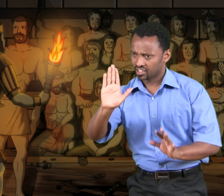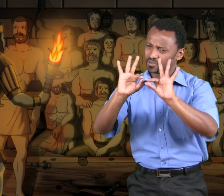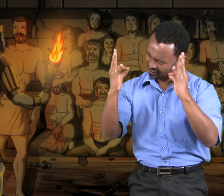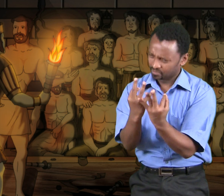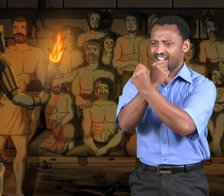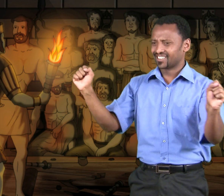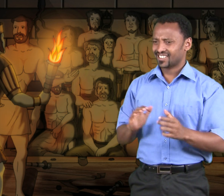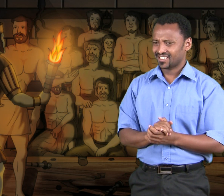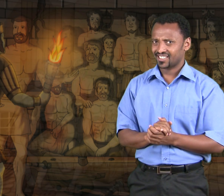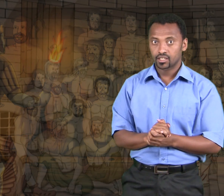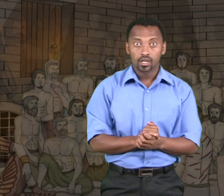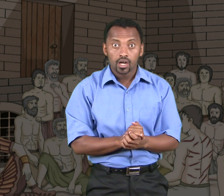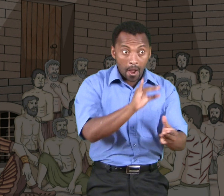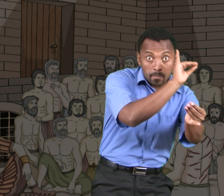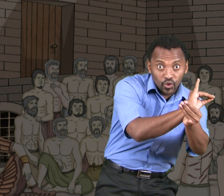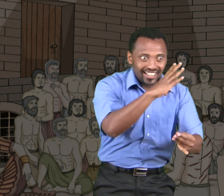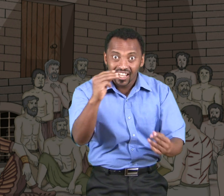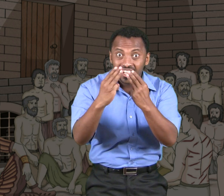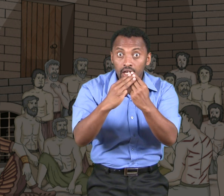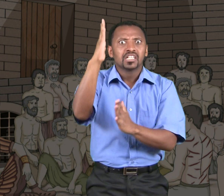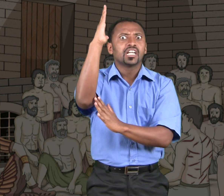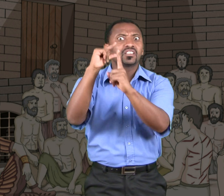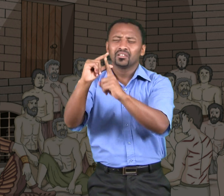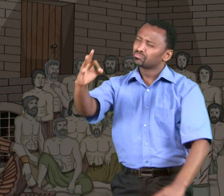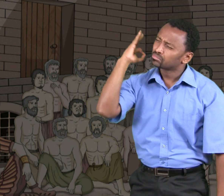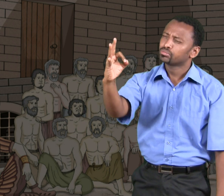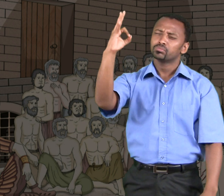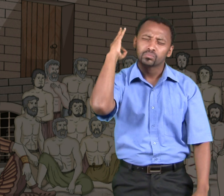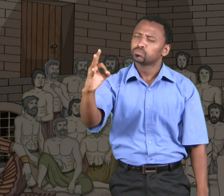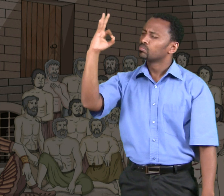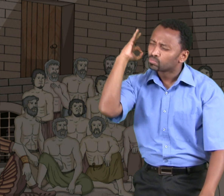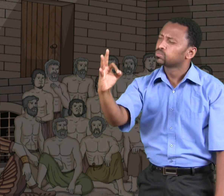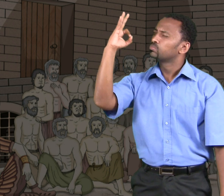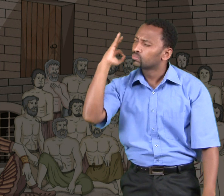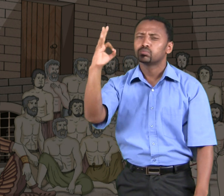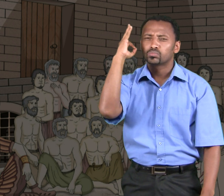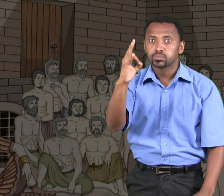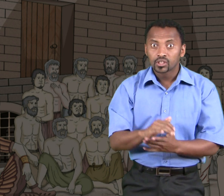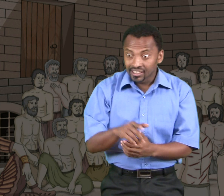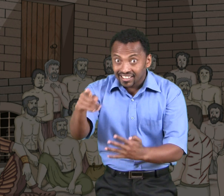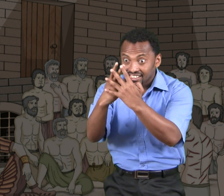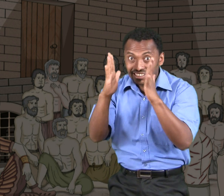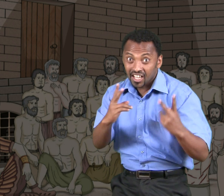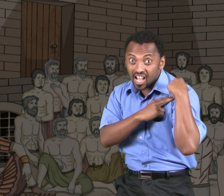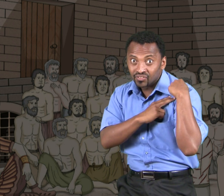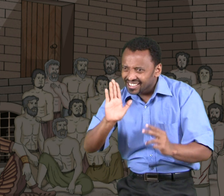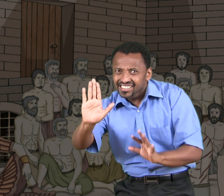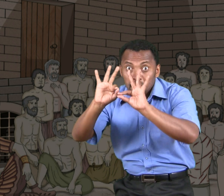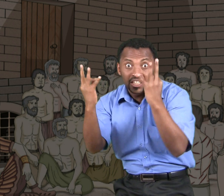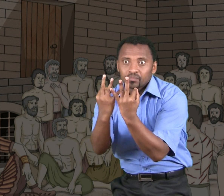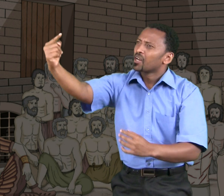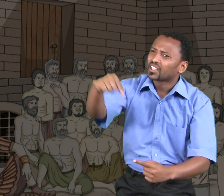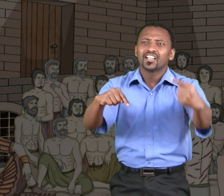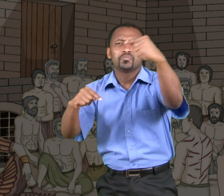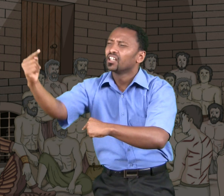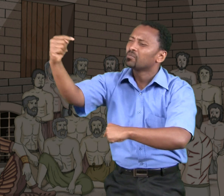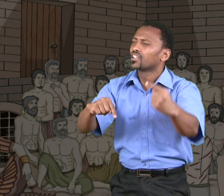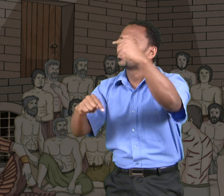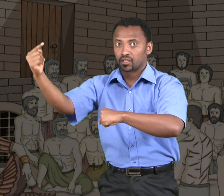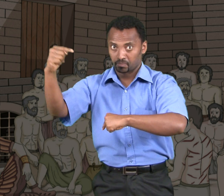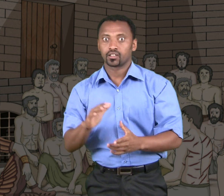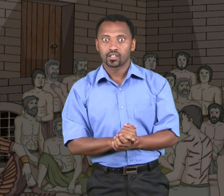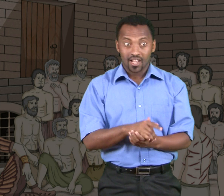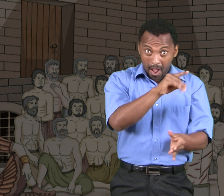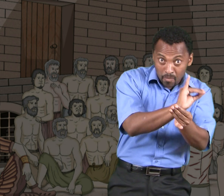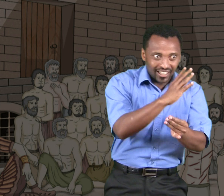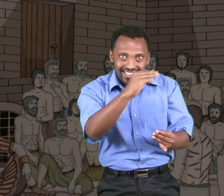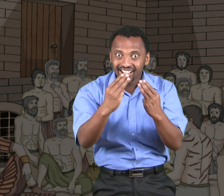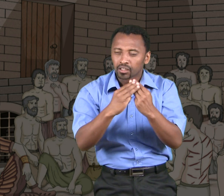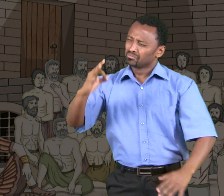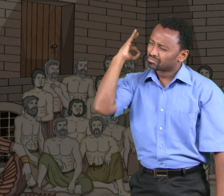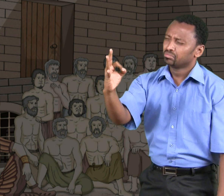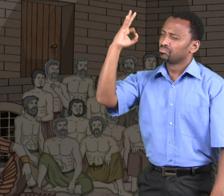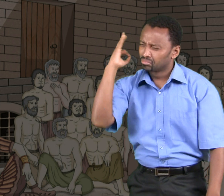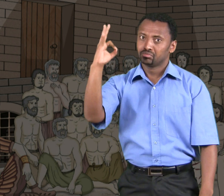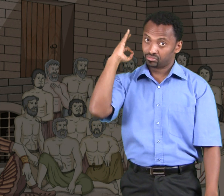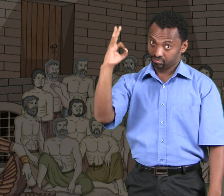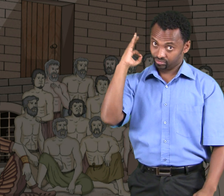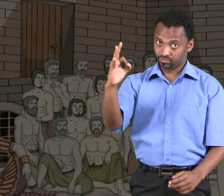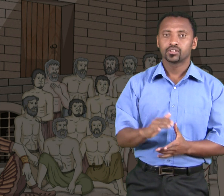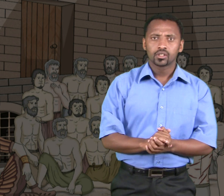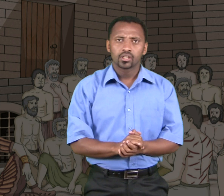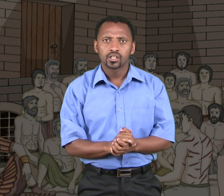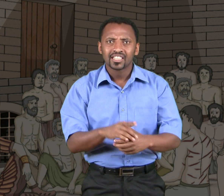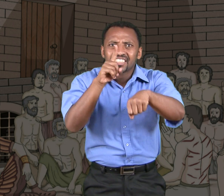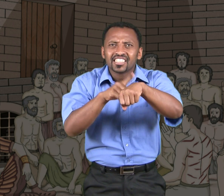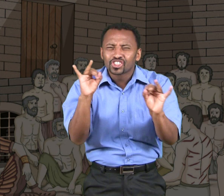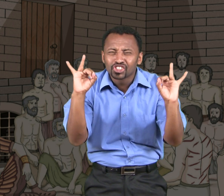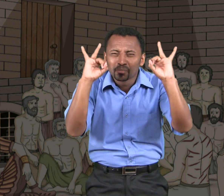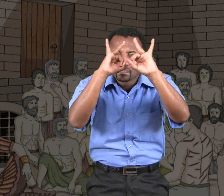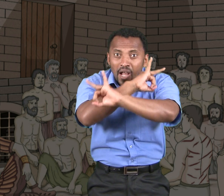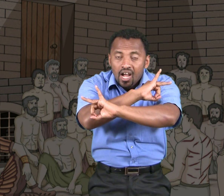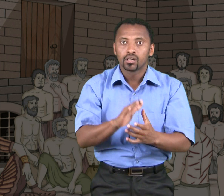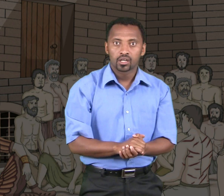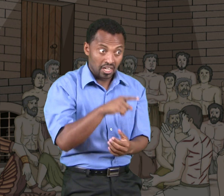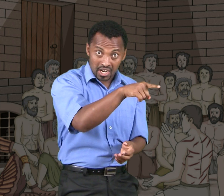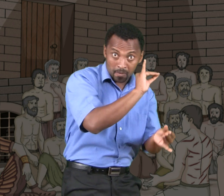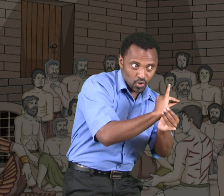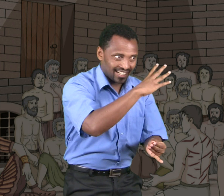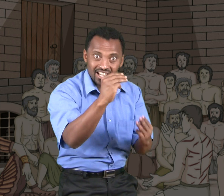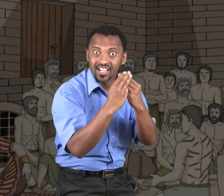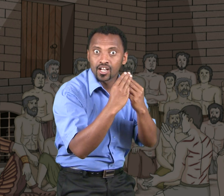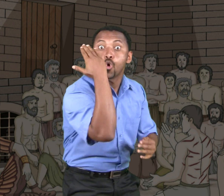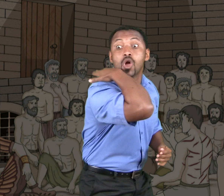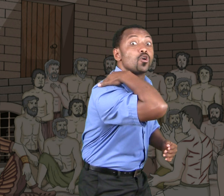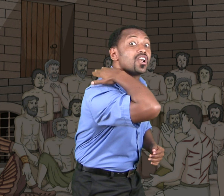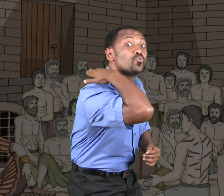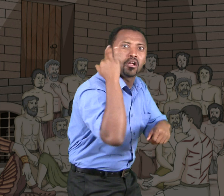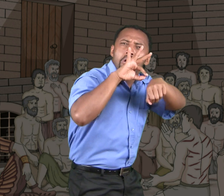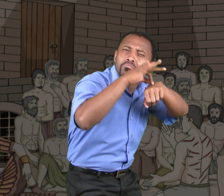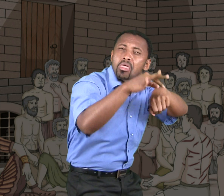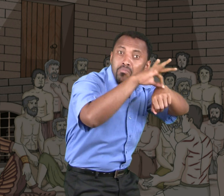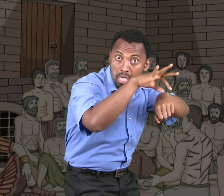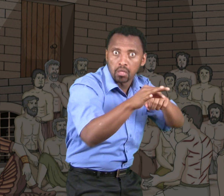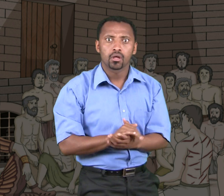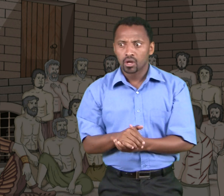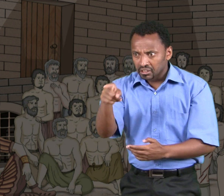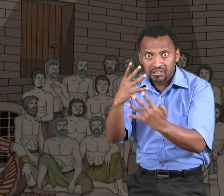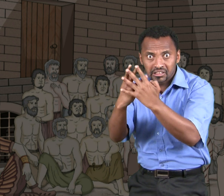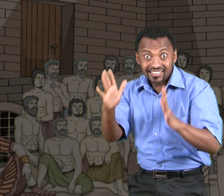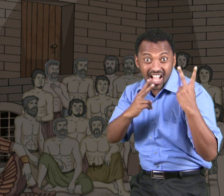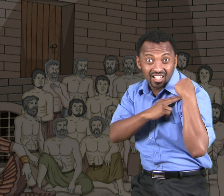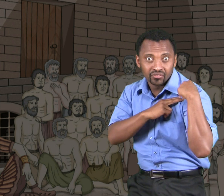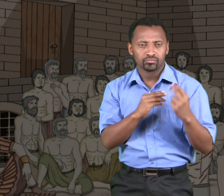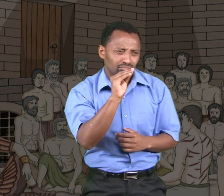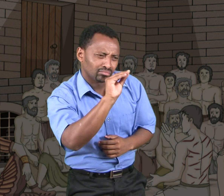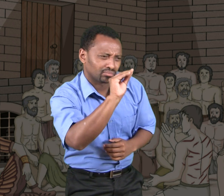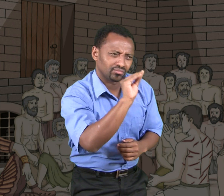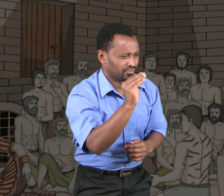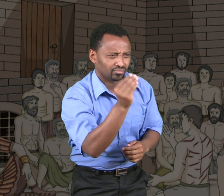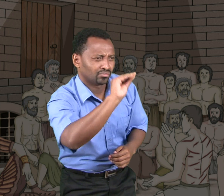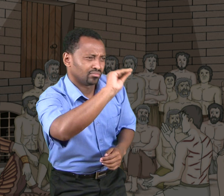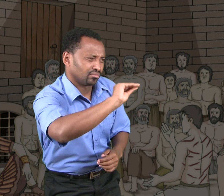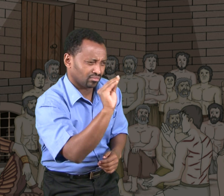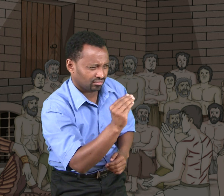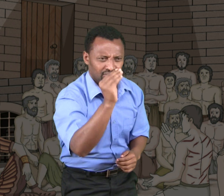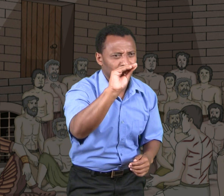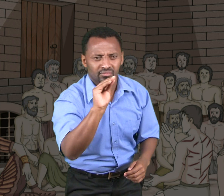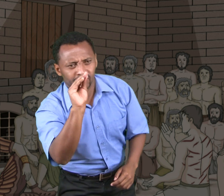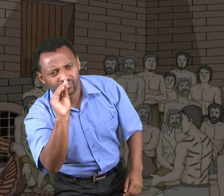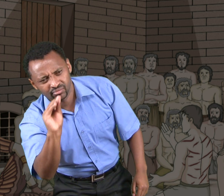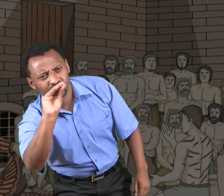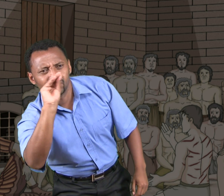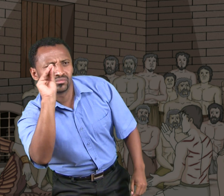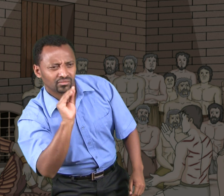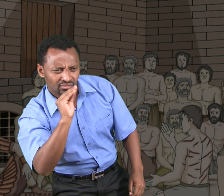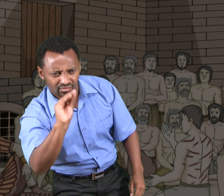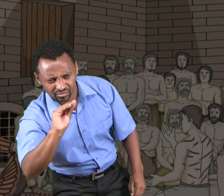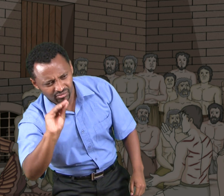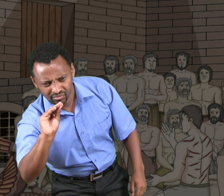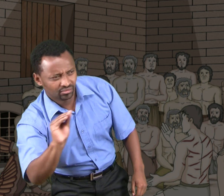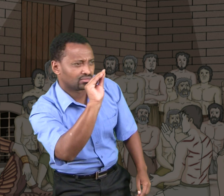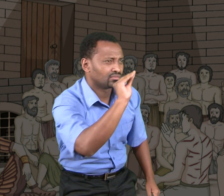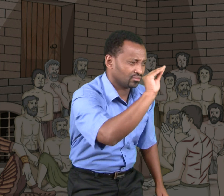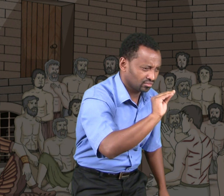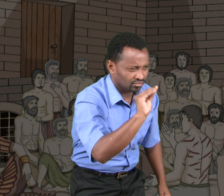Then he brought them out and asked, “Sirs, what must I do to be saved?” They replied, “Believe in the Lord Jesus and you will be saved, you and your household.”